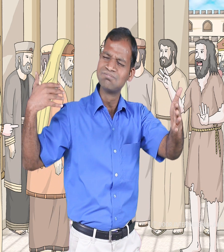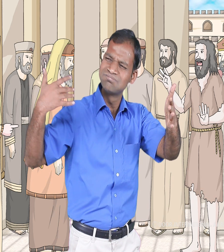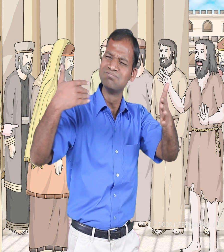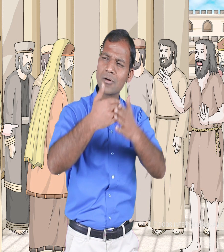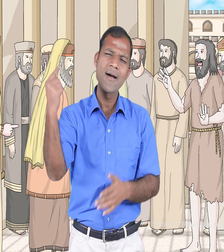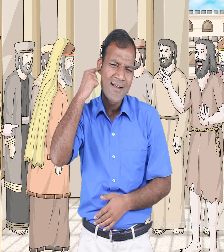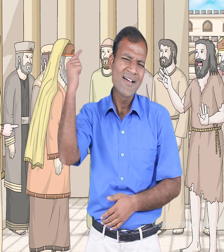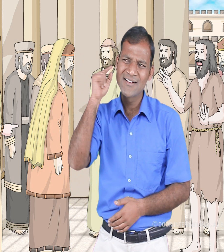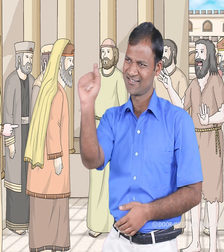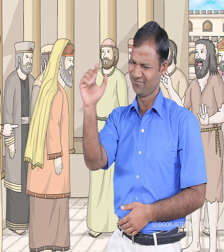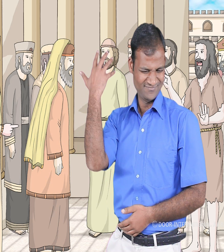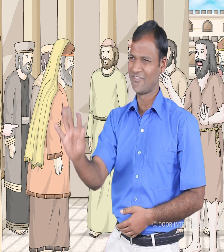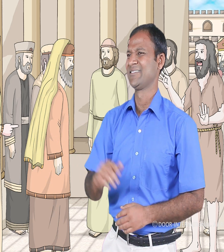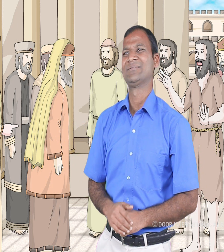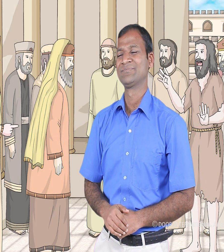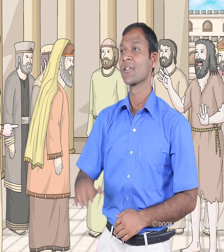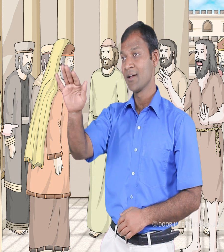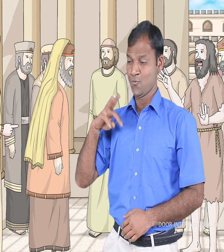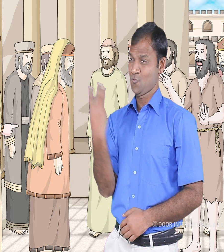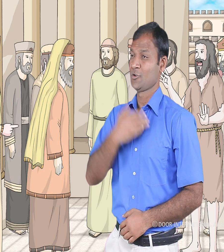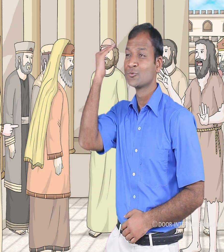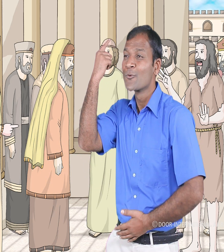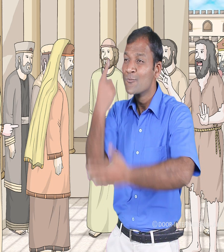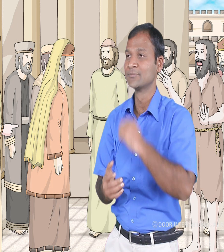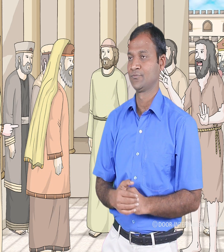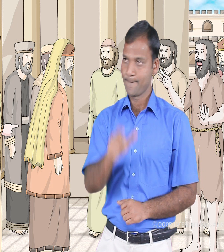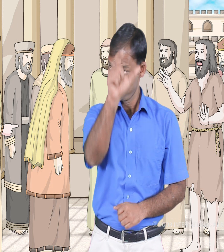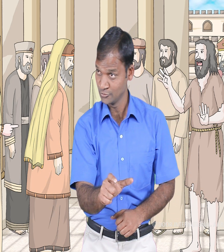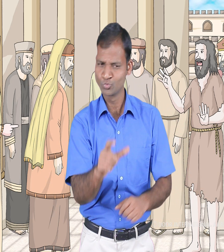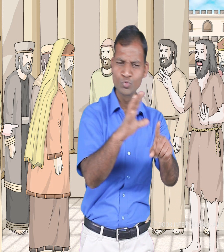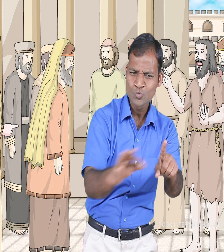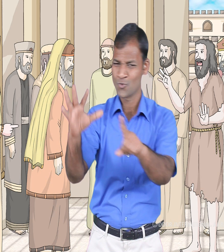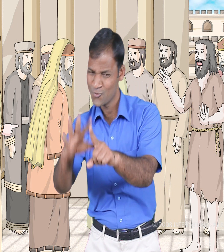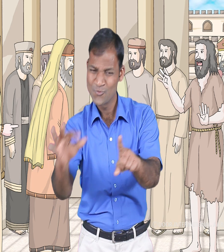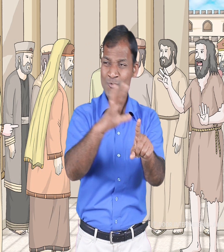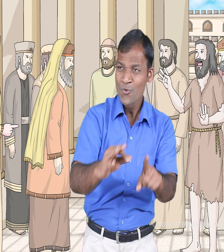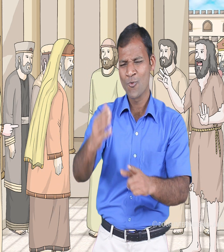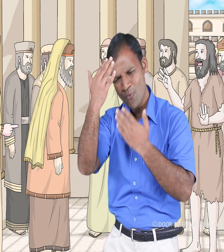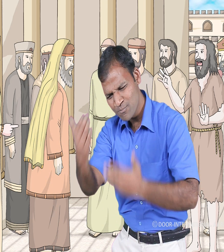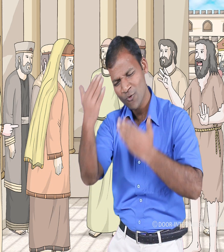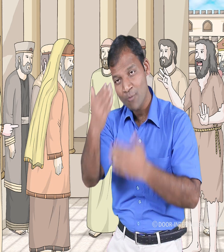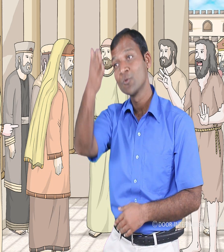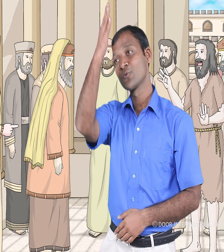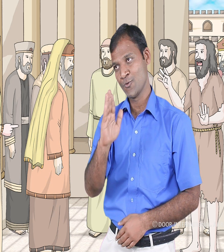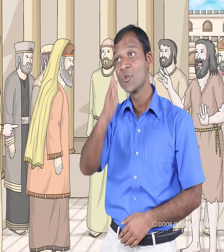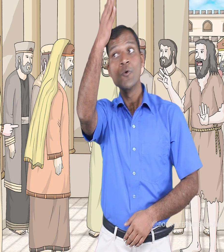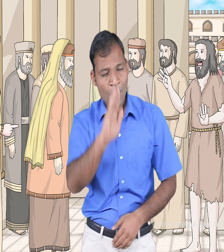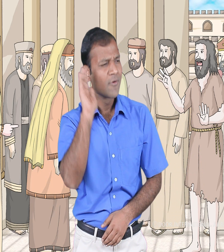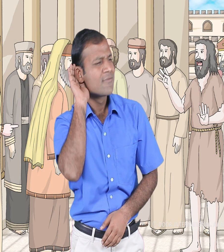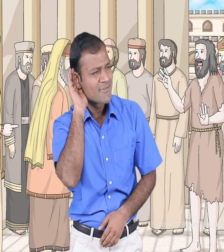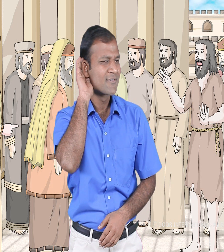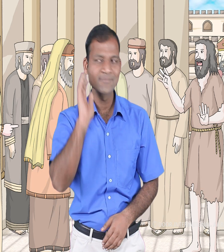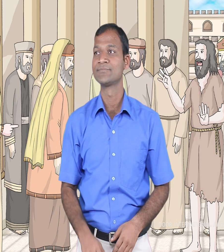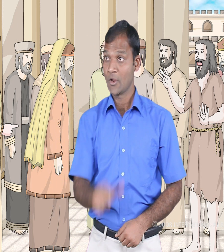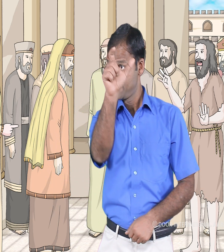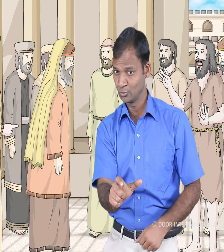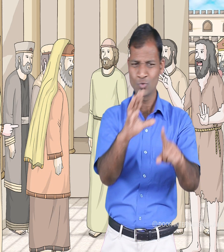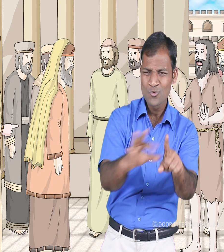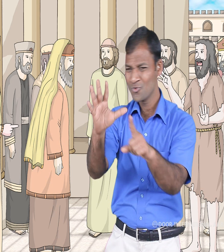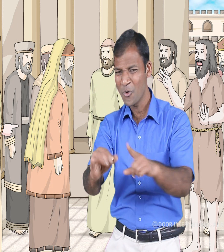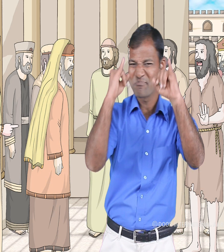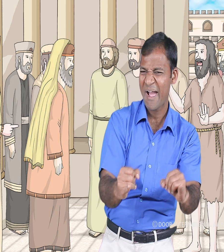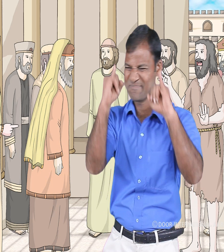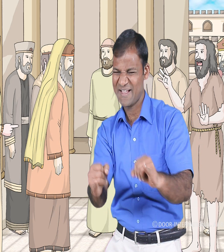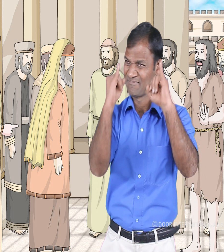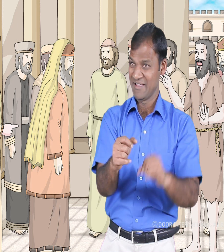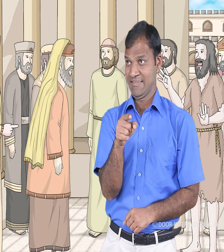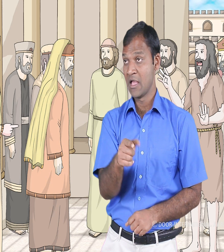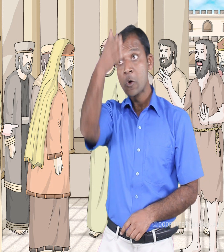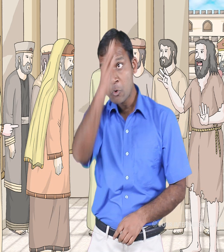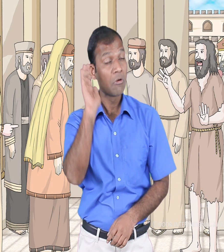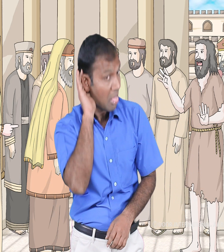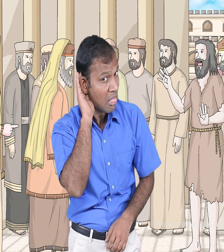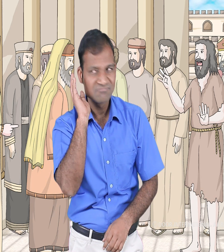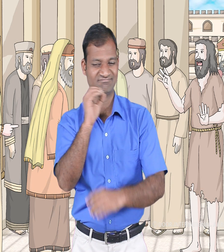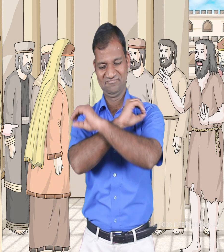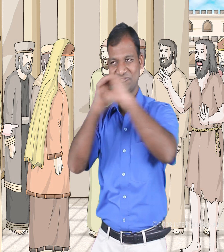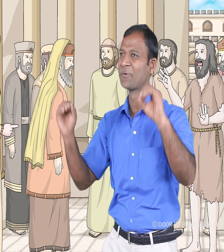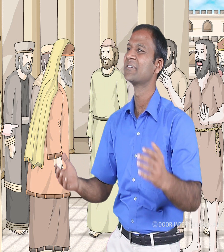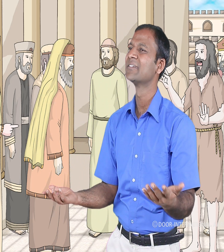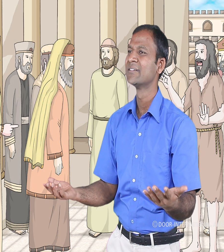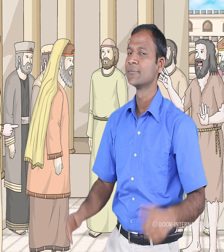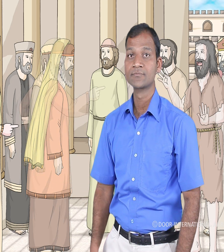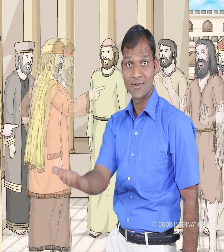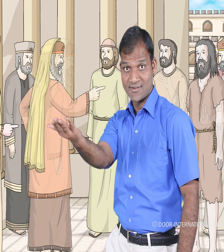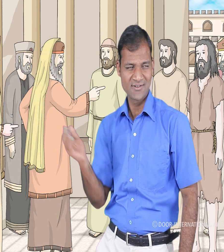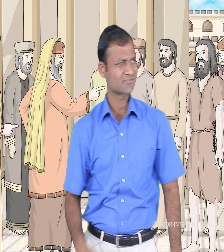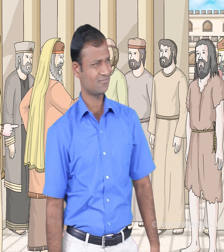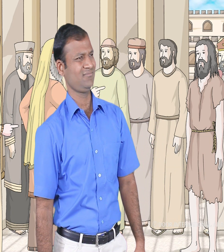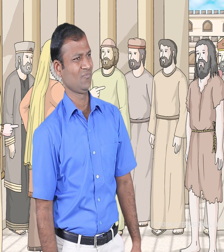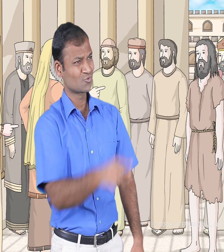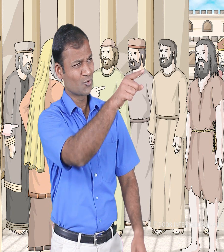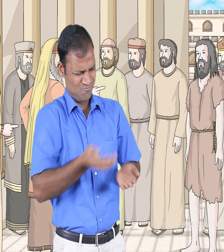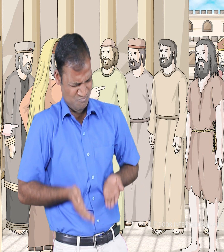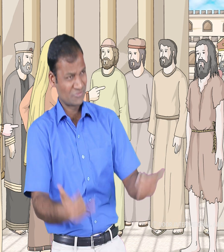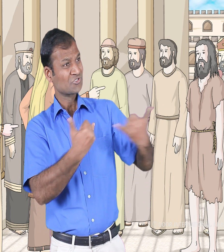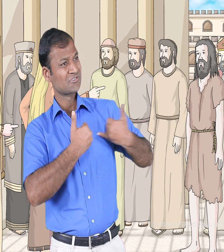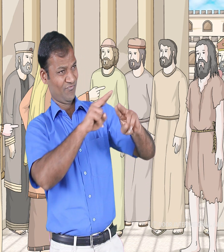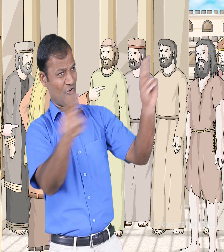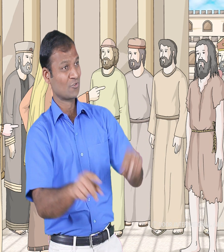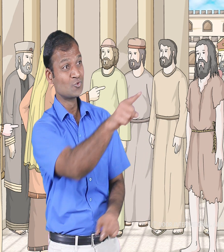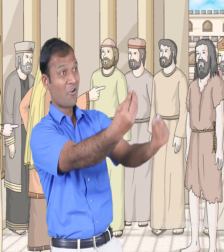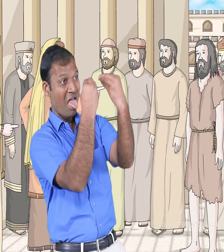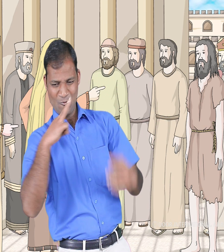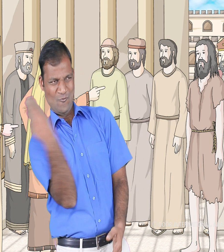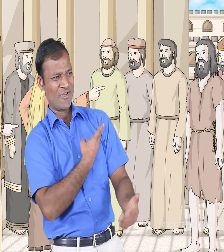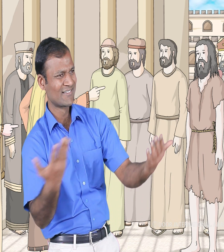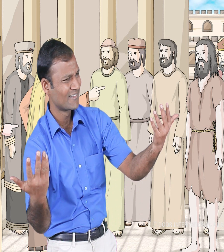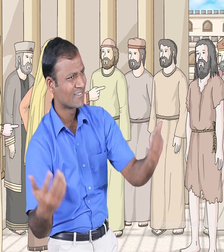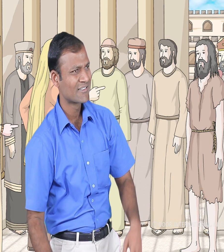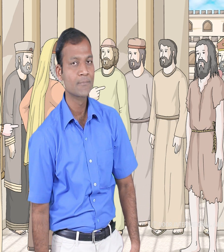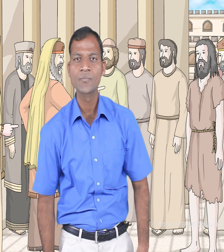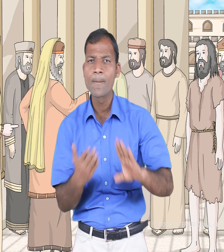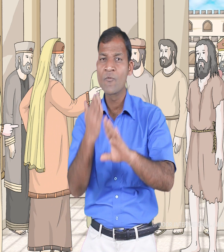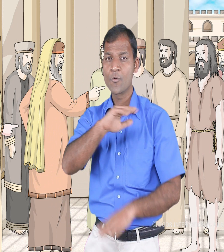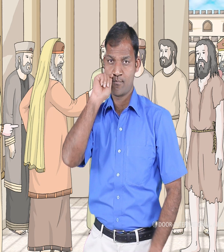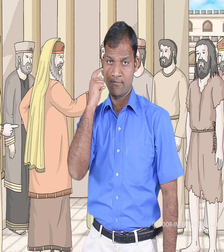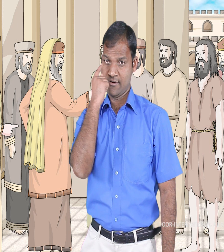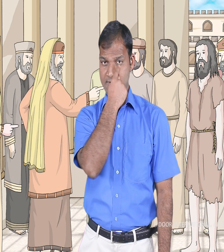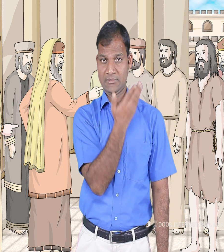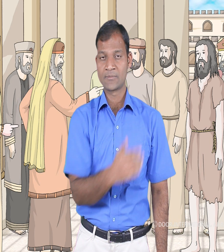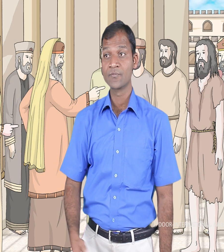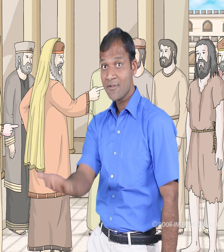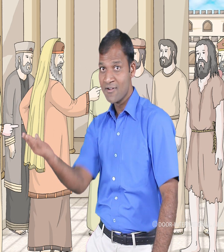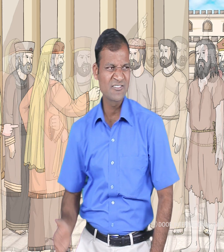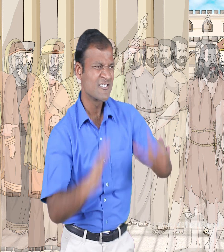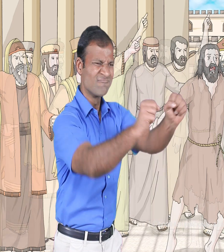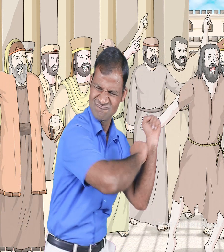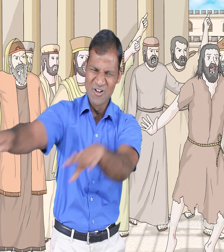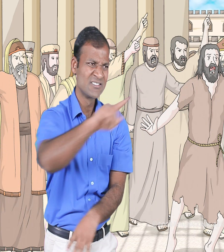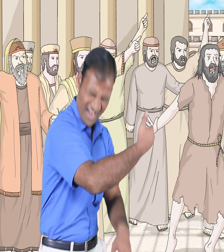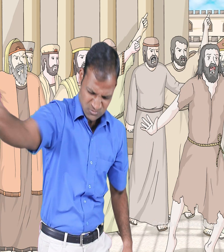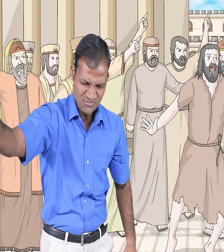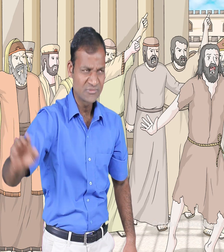Never before has anyone heard of opening the eyes of a man born blind. If this man were not from God, He could do no such thing.” They replied, “You were born in utter sin, and you are instructing us?”